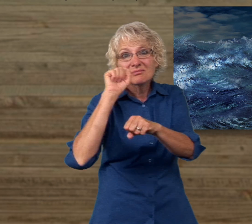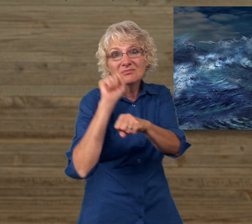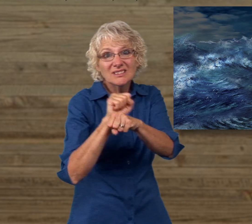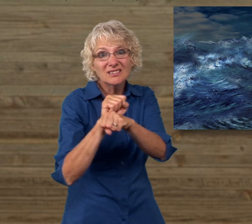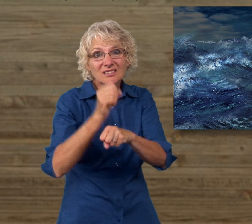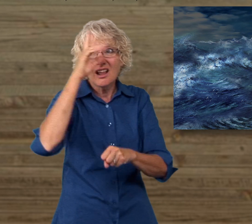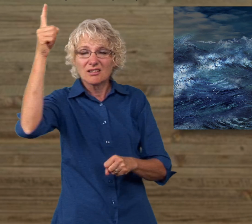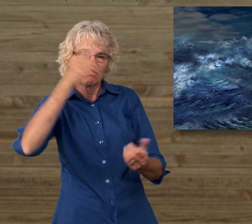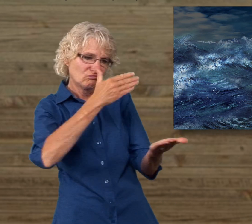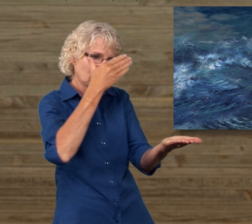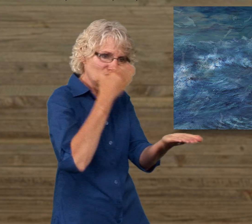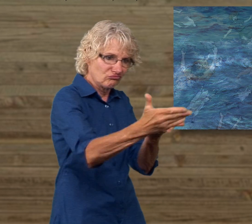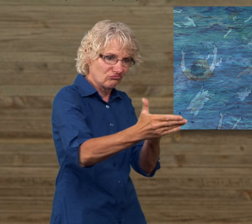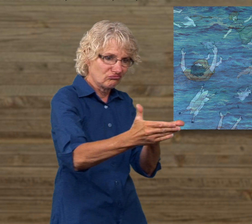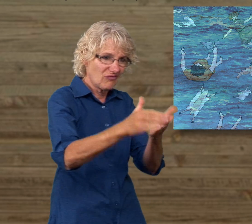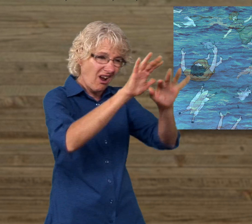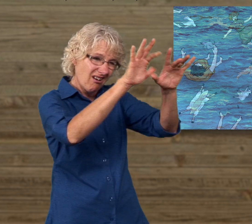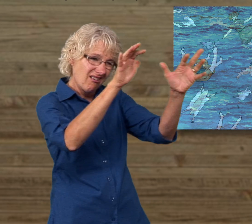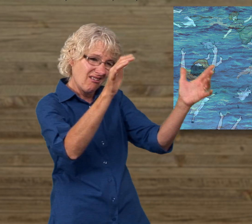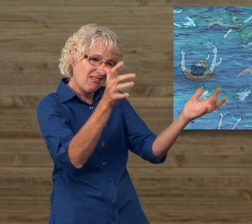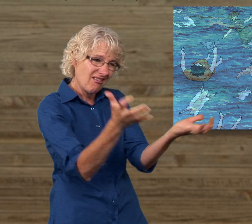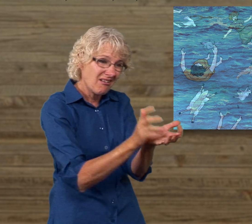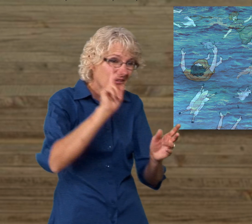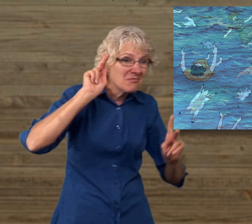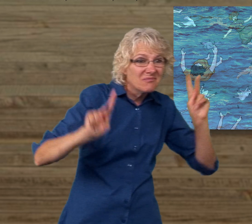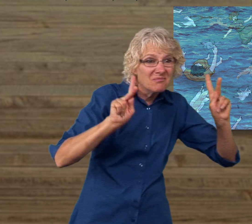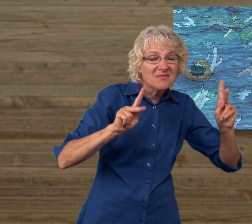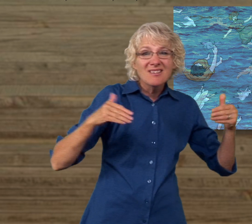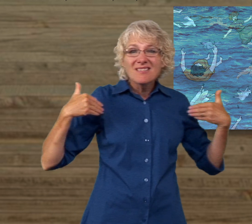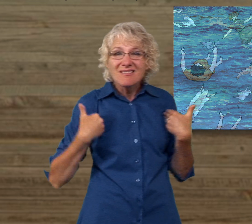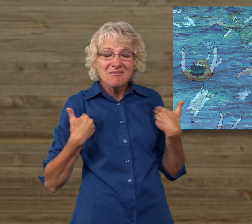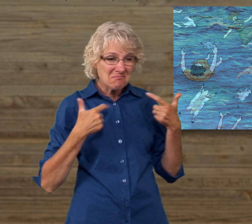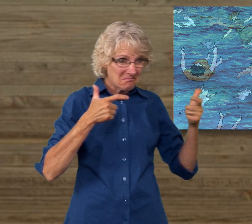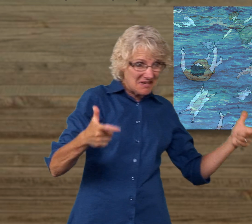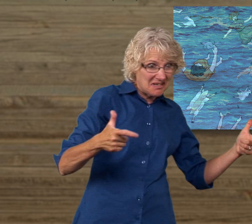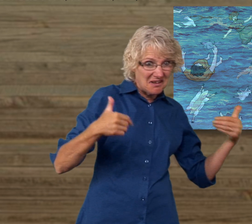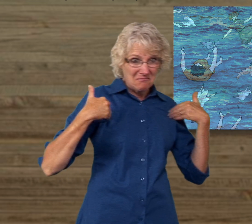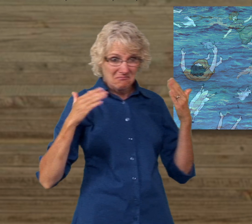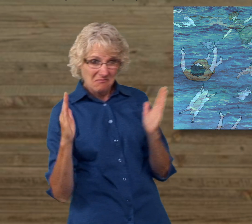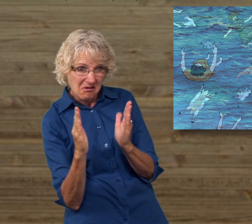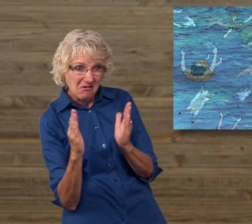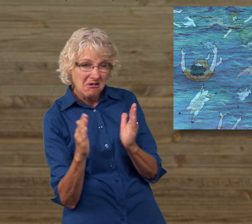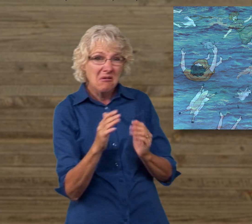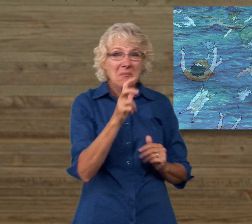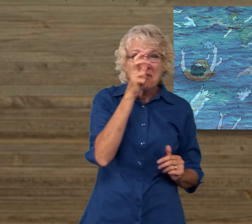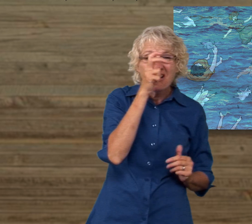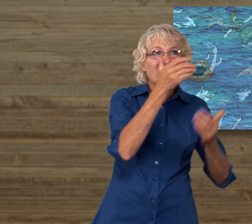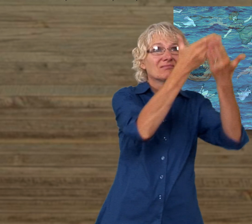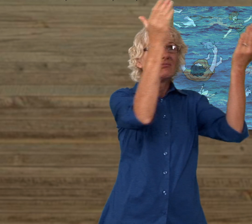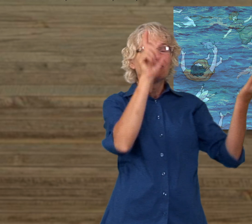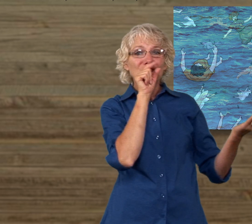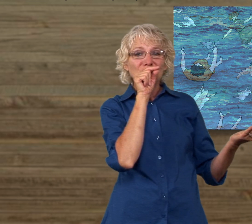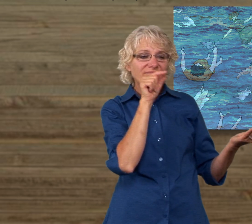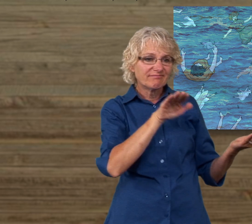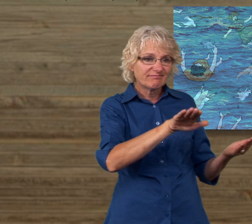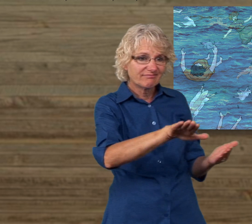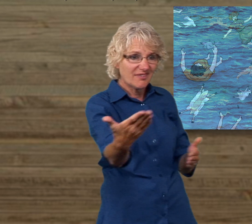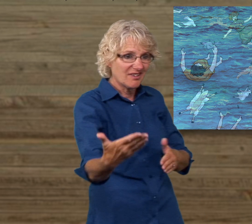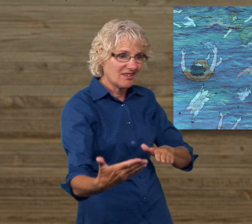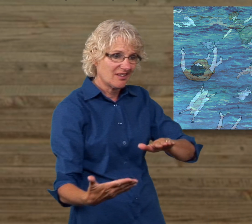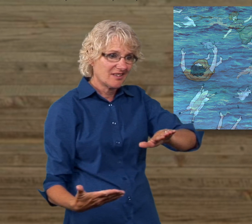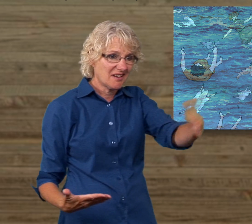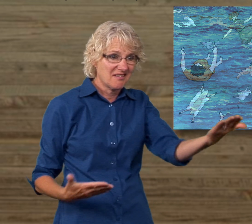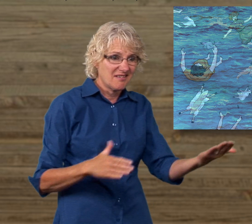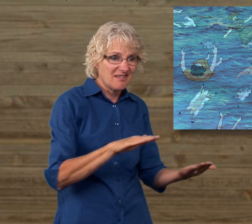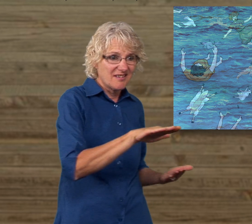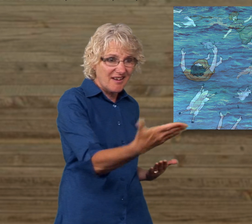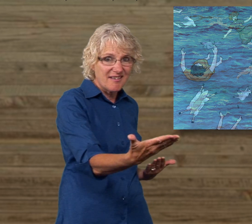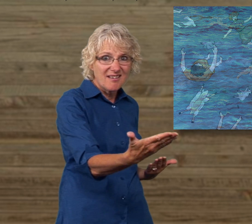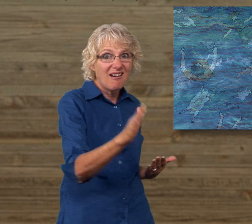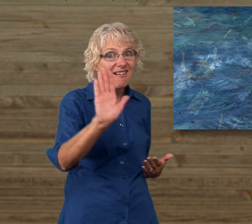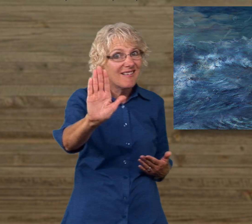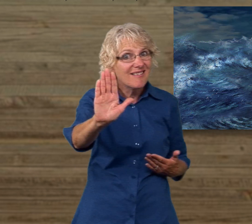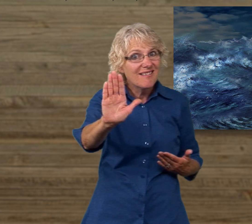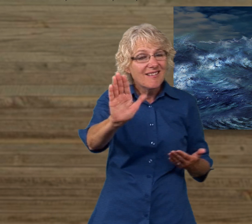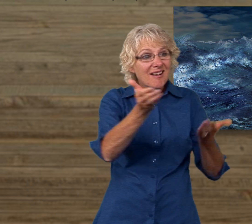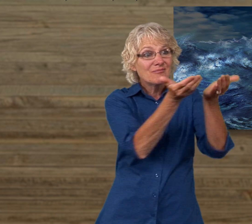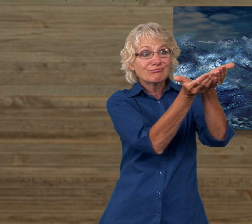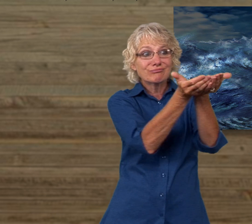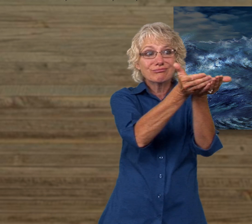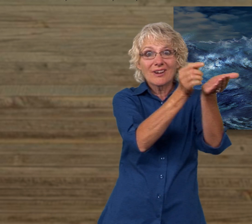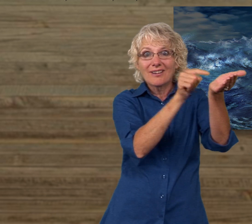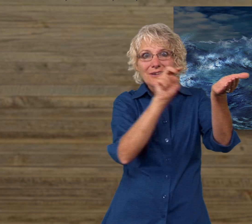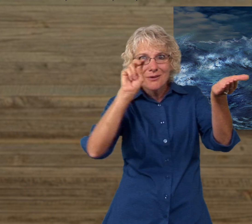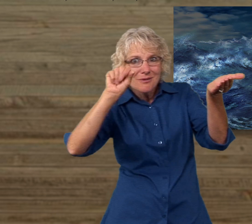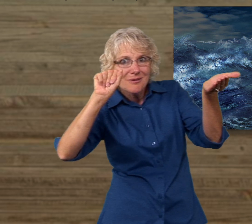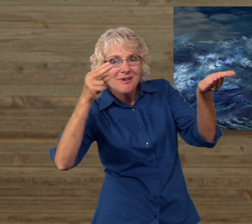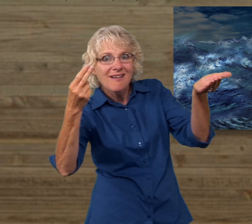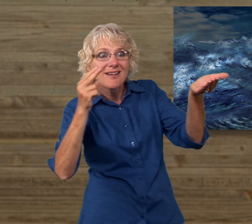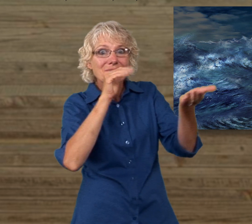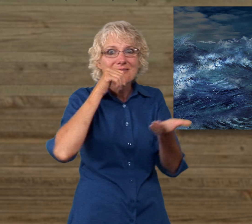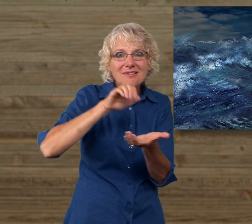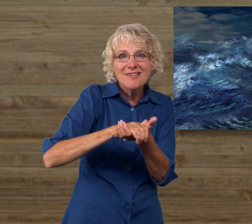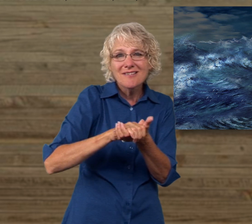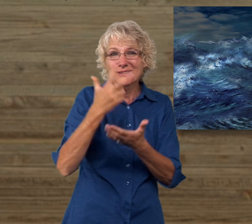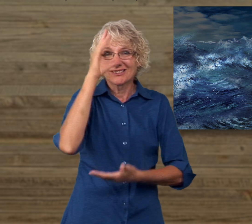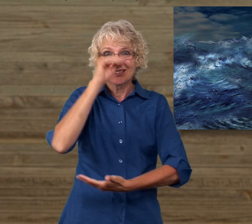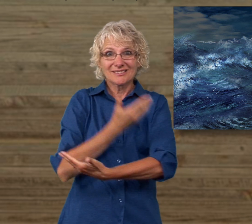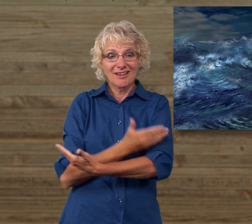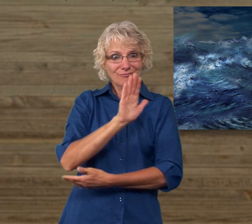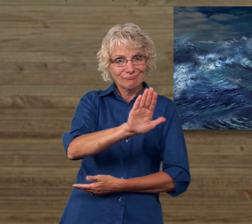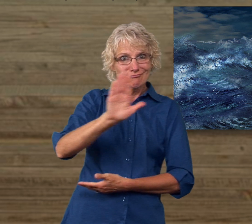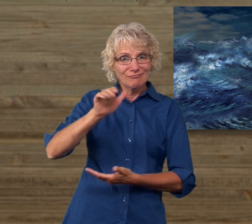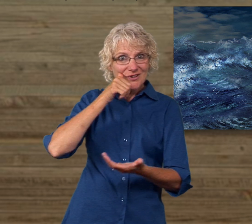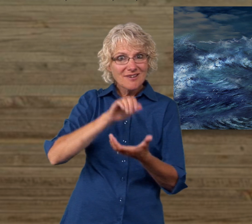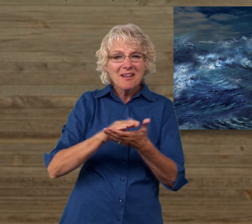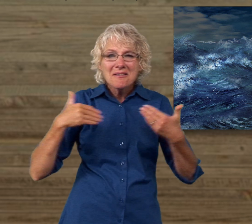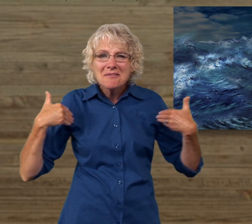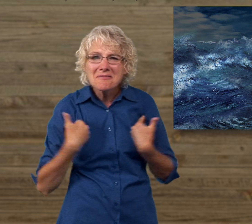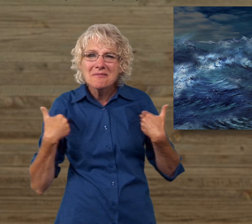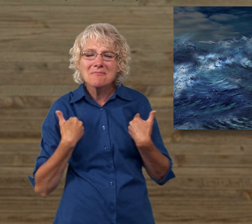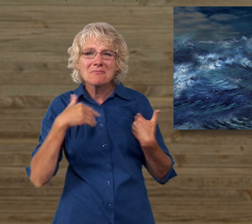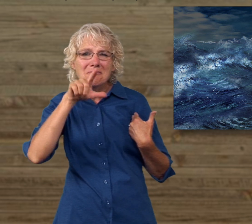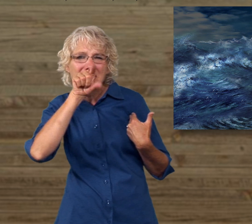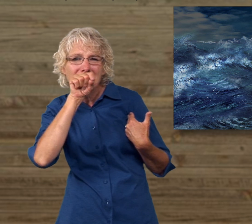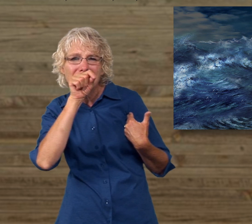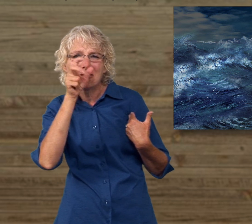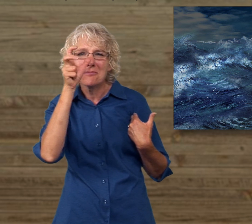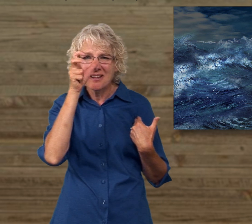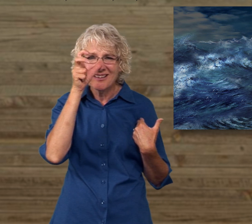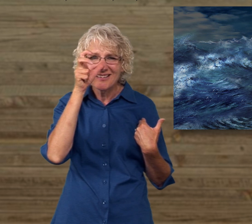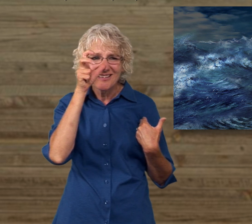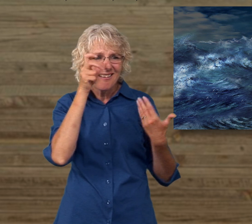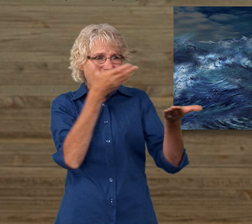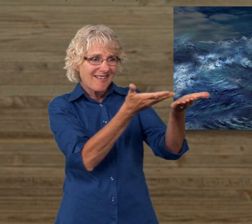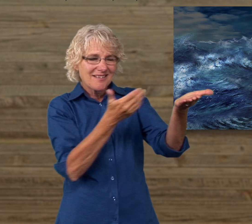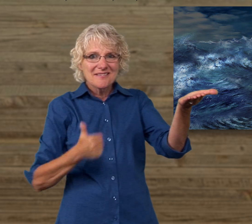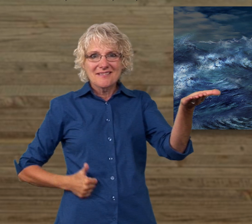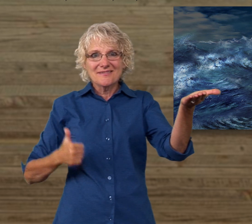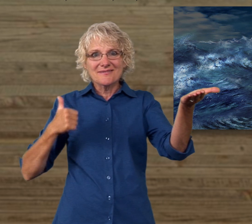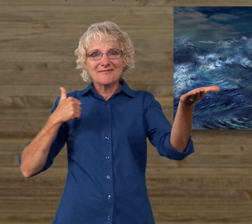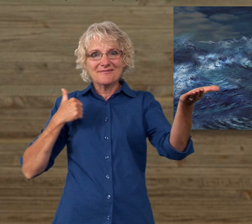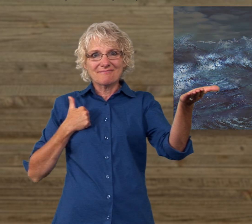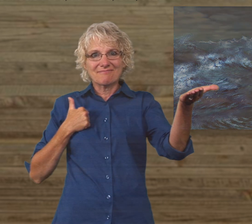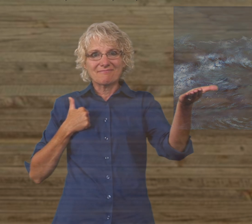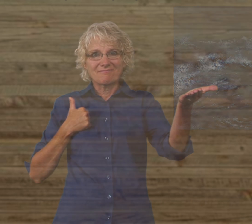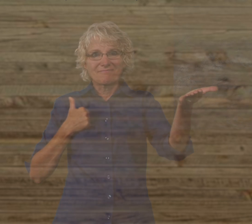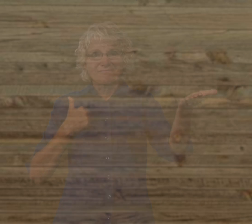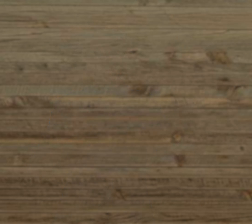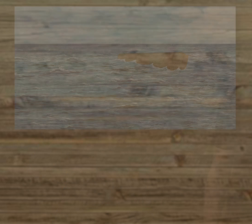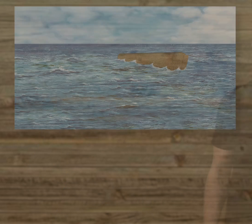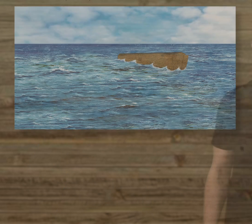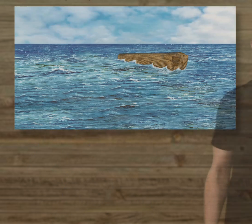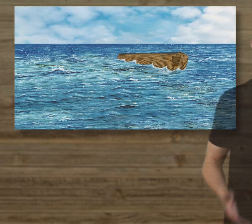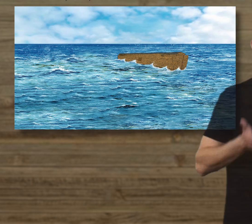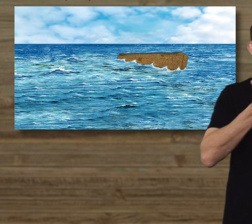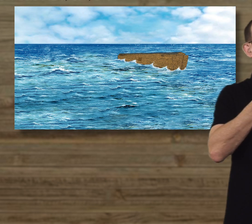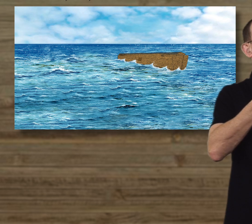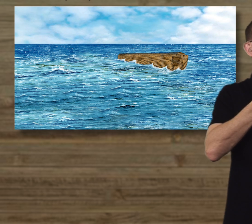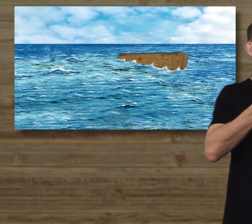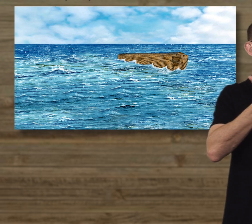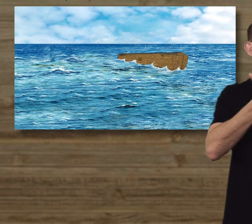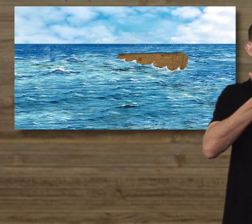Of all that was on dry land, everything that had the breath of life in its nostrils died. And every living thing on the face of the earth was destroyed—man and livestock, crawling creatures and birds of the air; they were blotted out from the earth, and only Noah and those with him in the ark remained. The springs of the deep and the floodgates of the heavens were closed, and the rain from the sky was restrained.